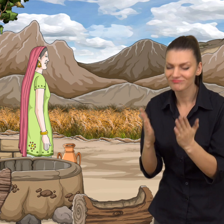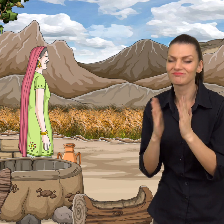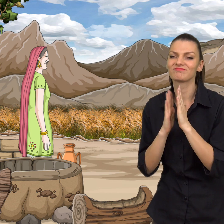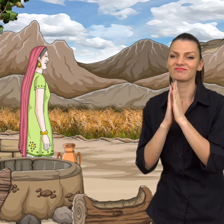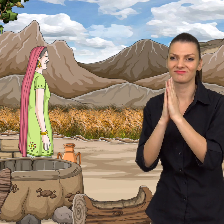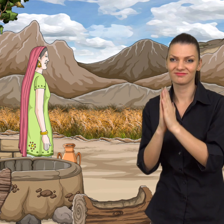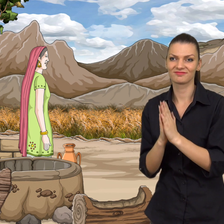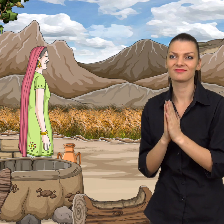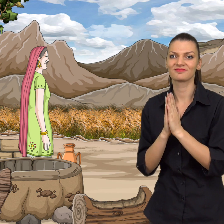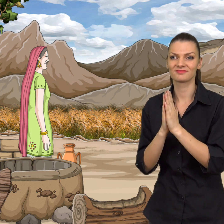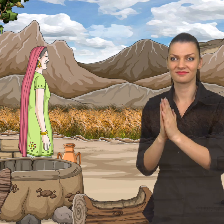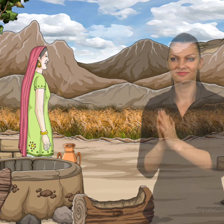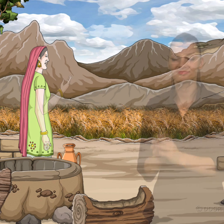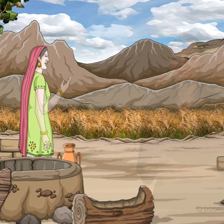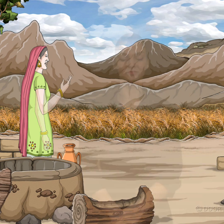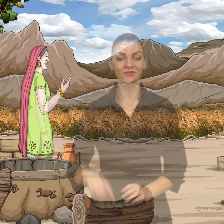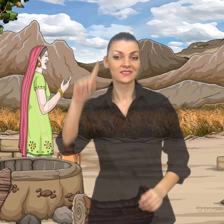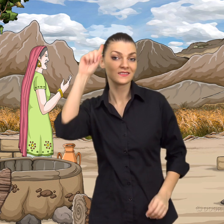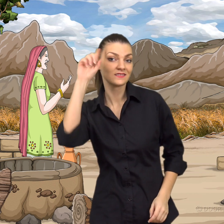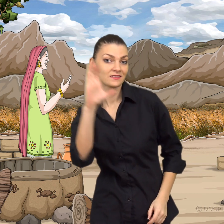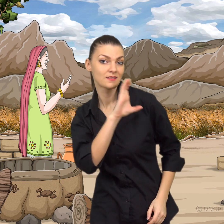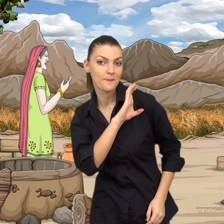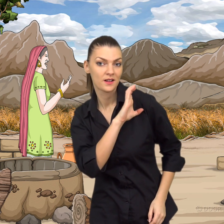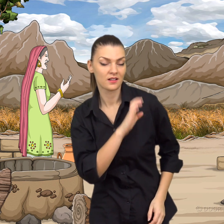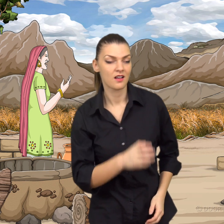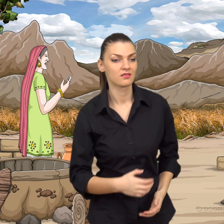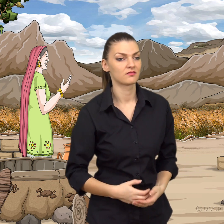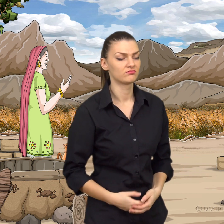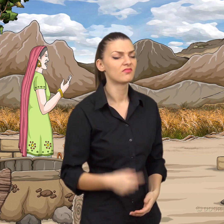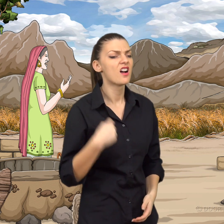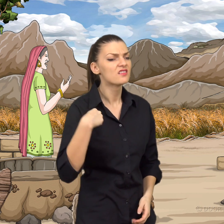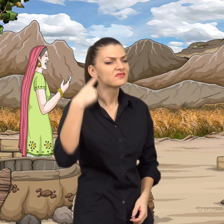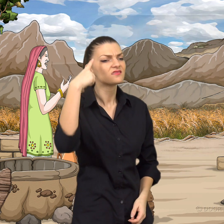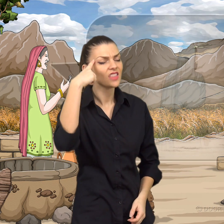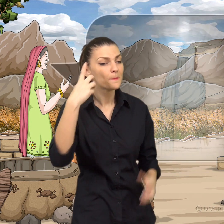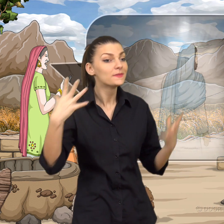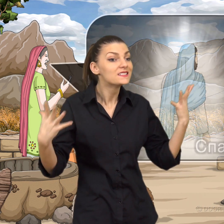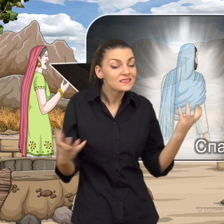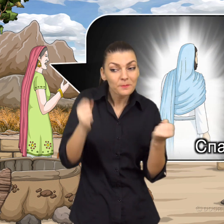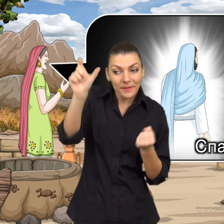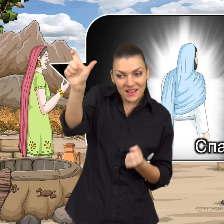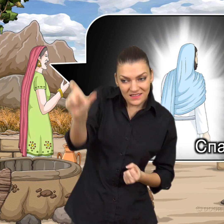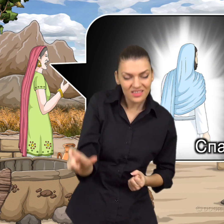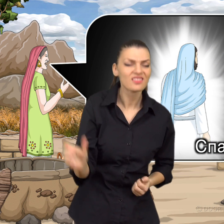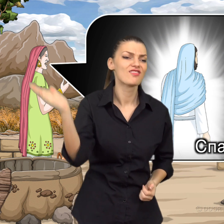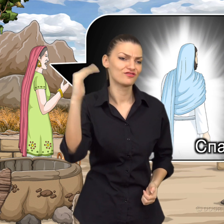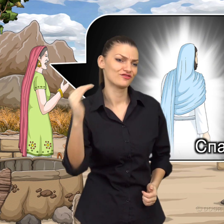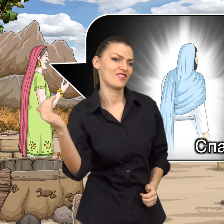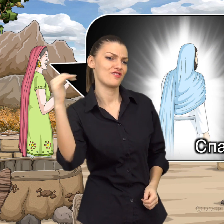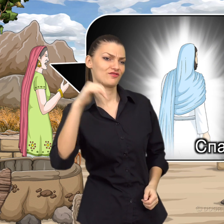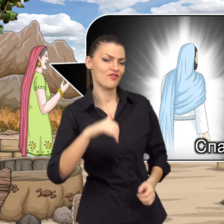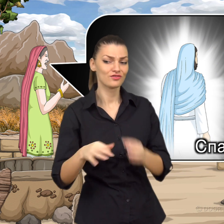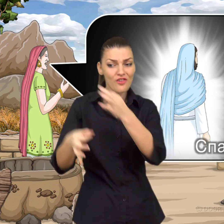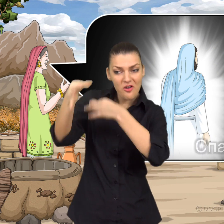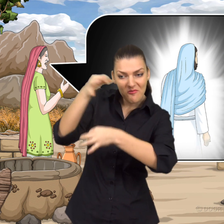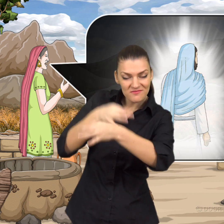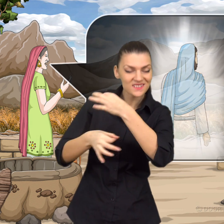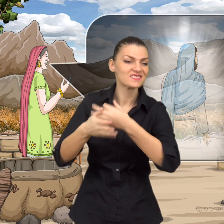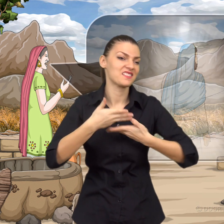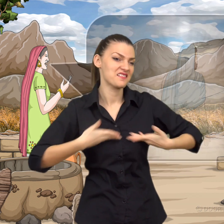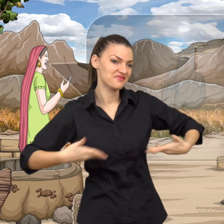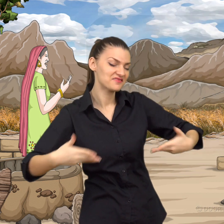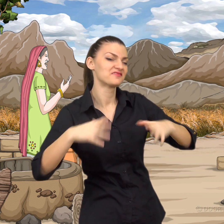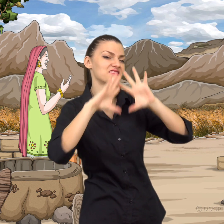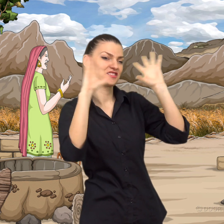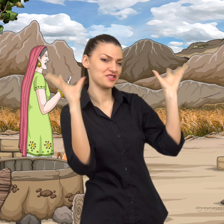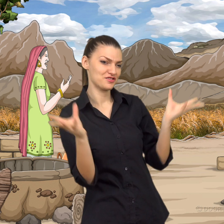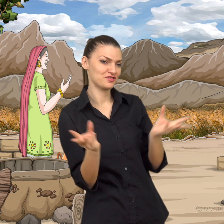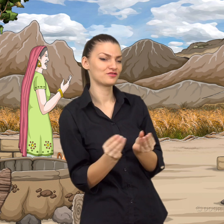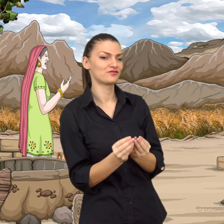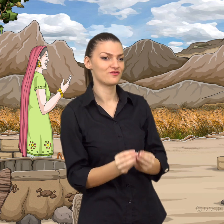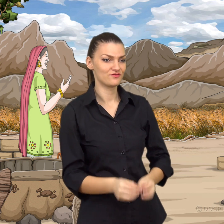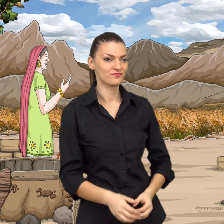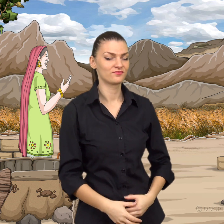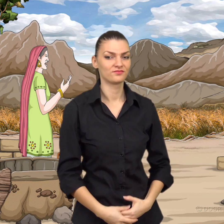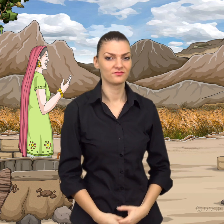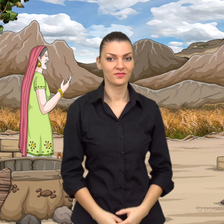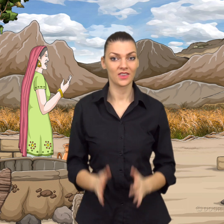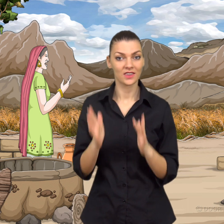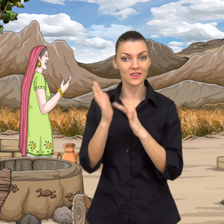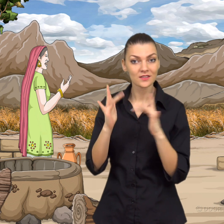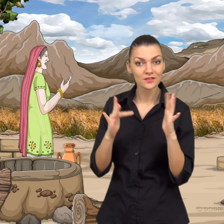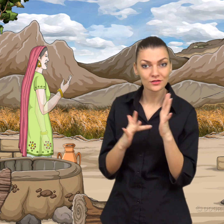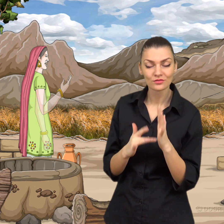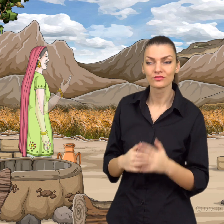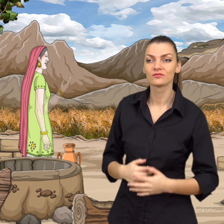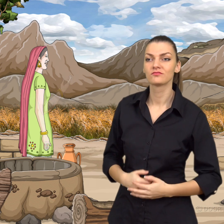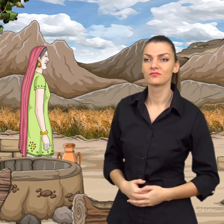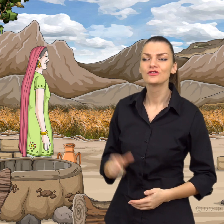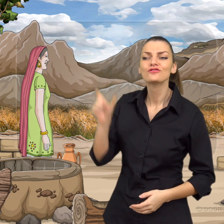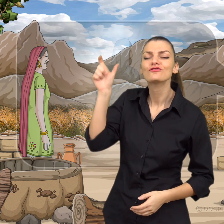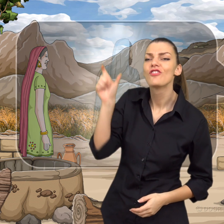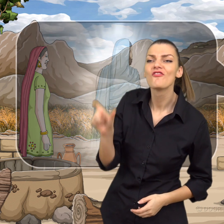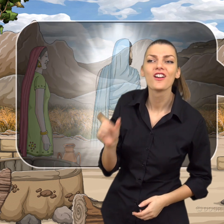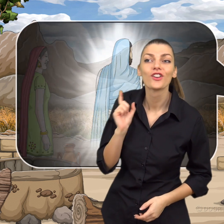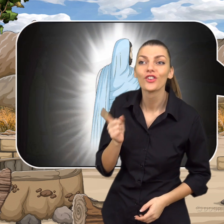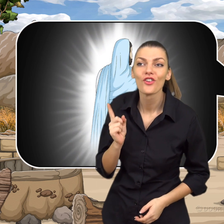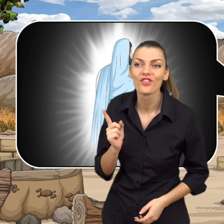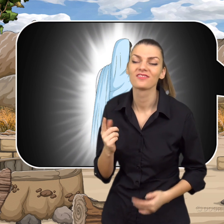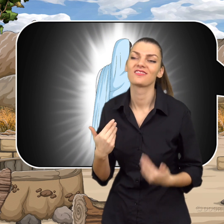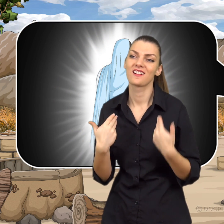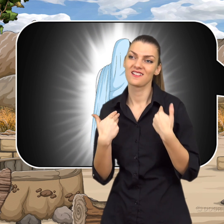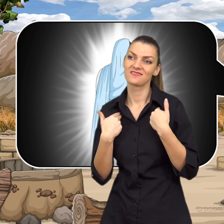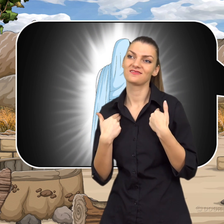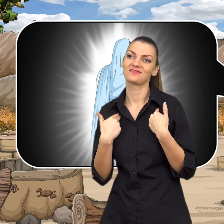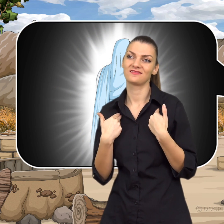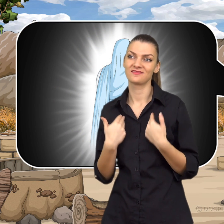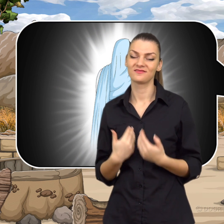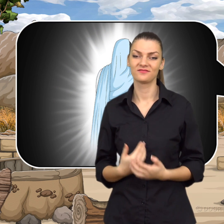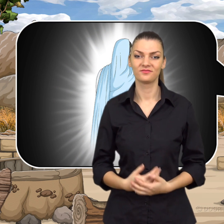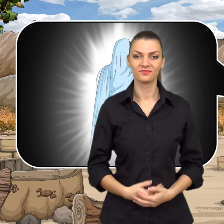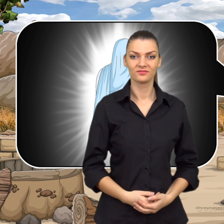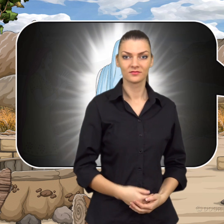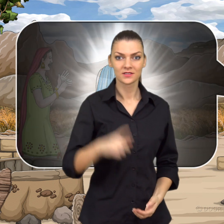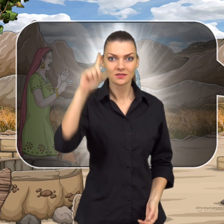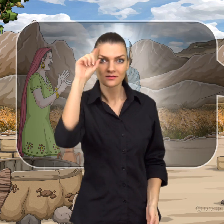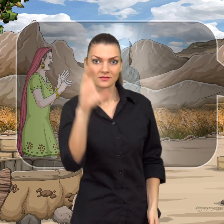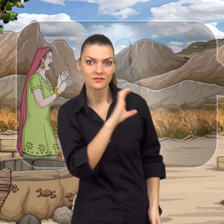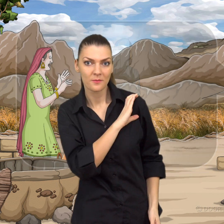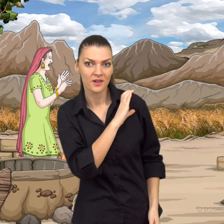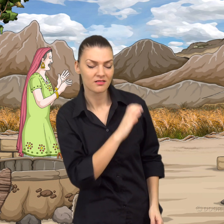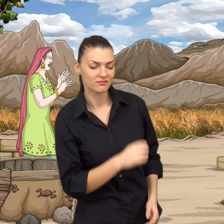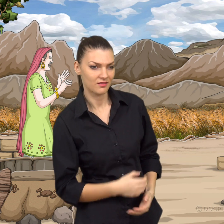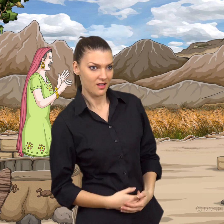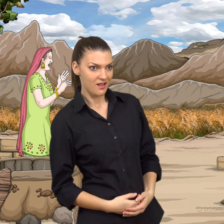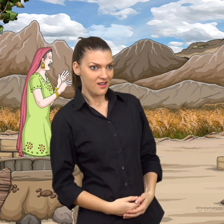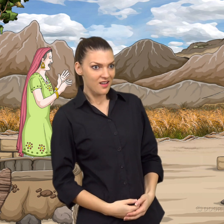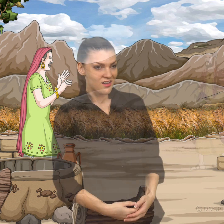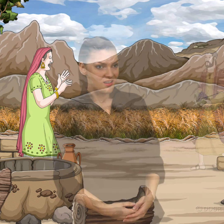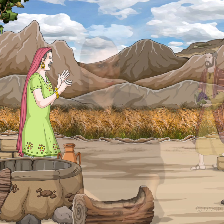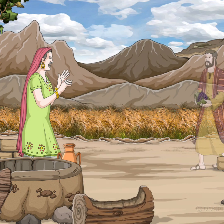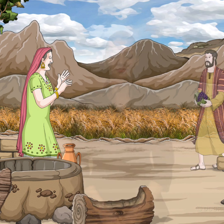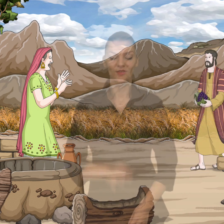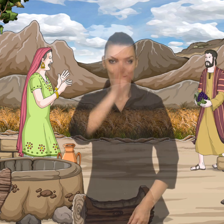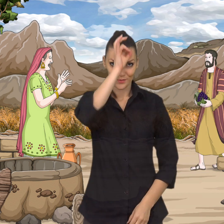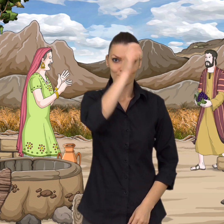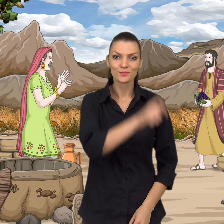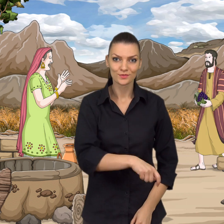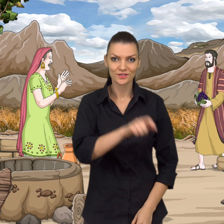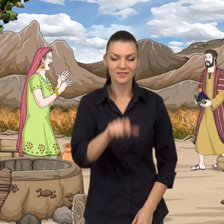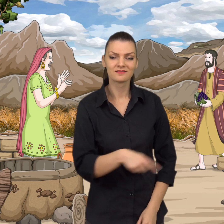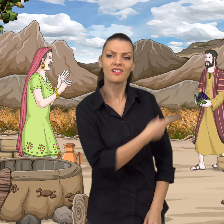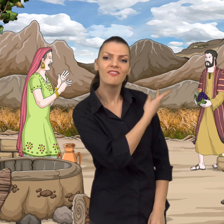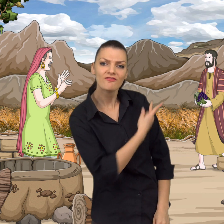The woman said, “I know that Messiah” (called Christ) “is coming. When He comes, He will explain everything to us.” Jesus answered, “I who speak to you am He.”